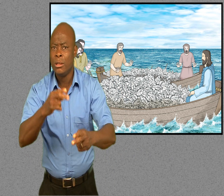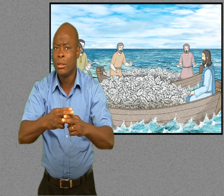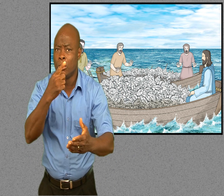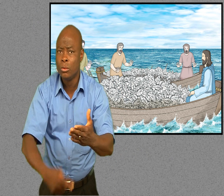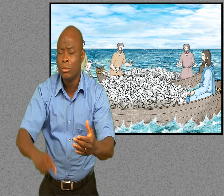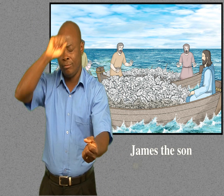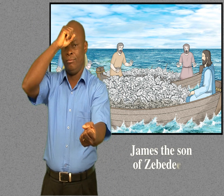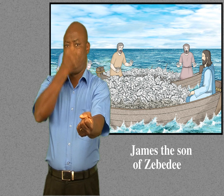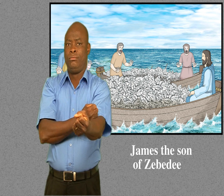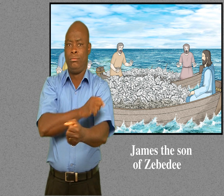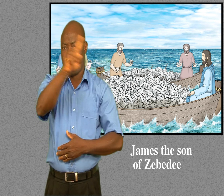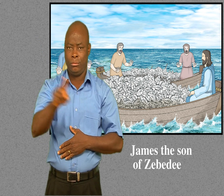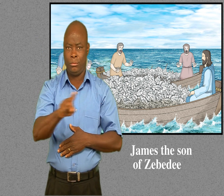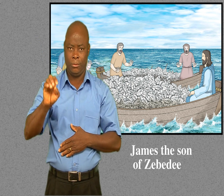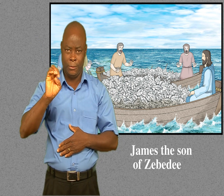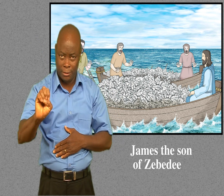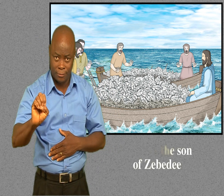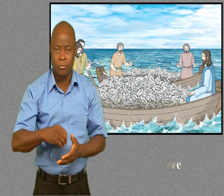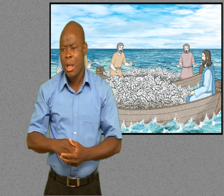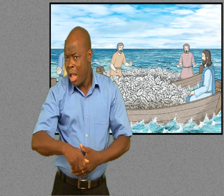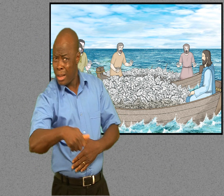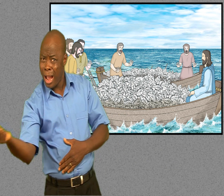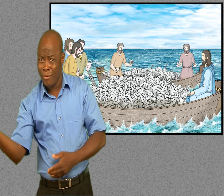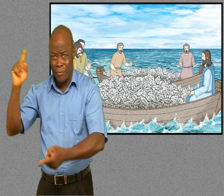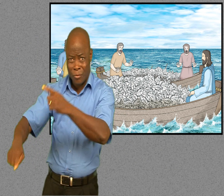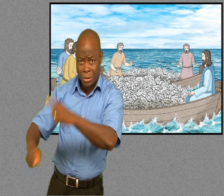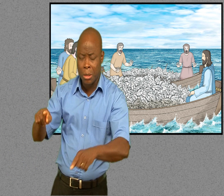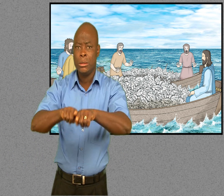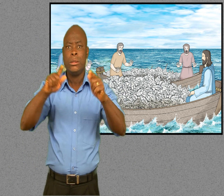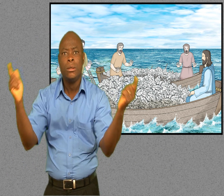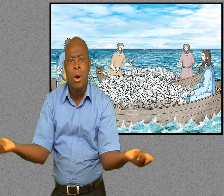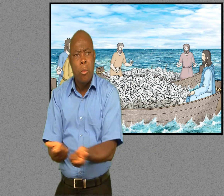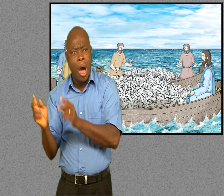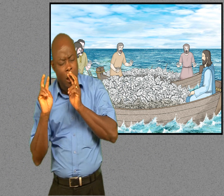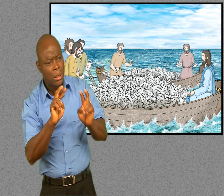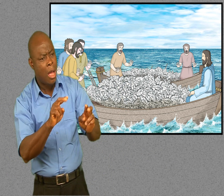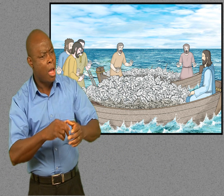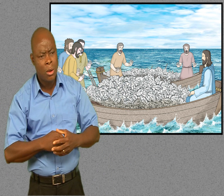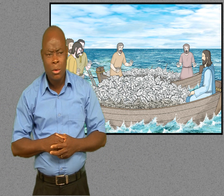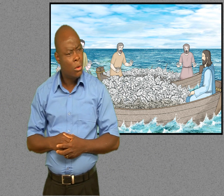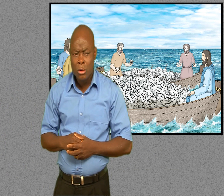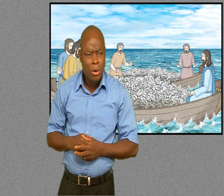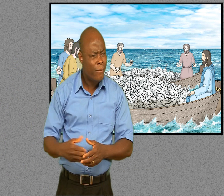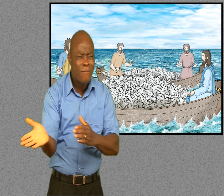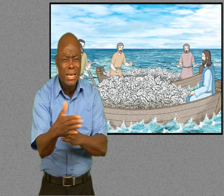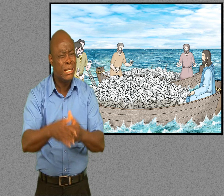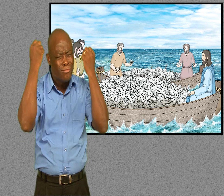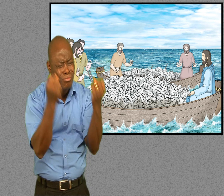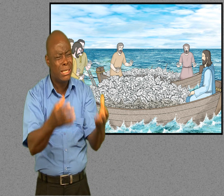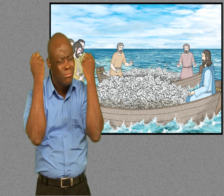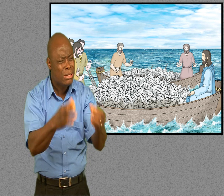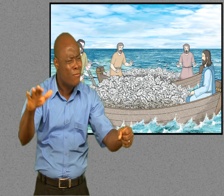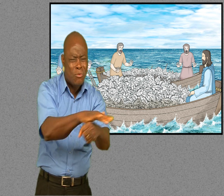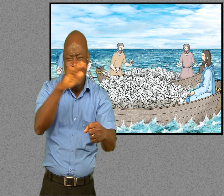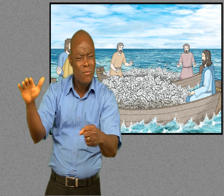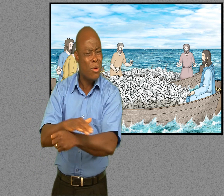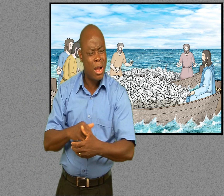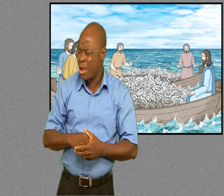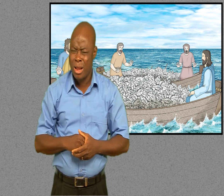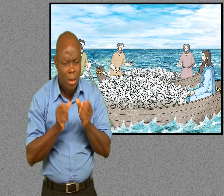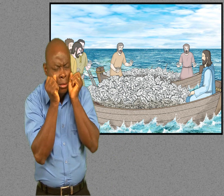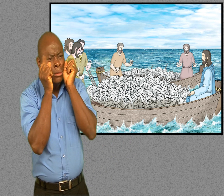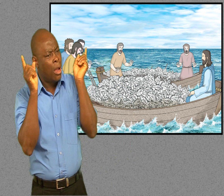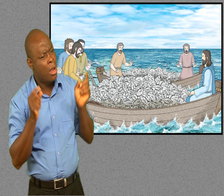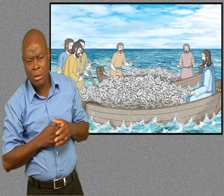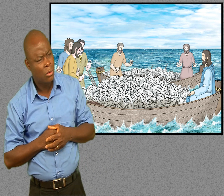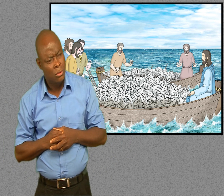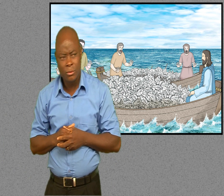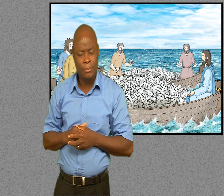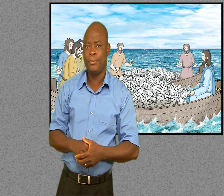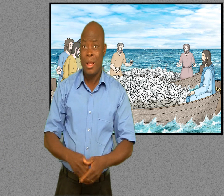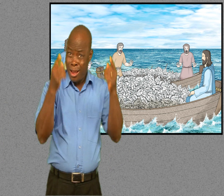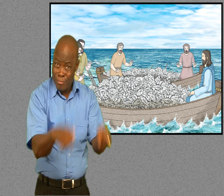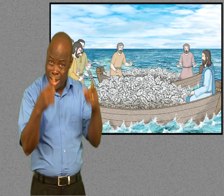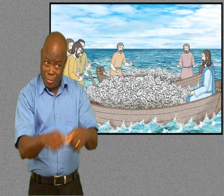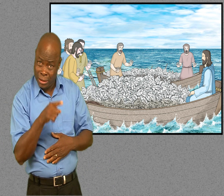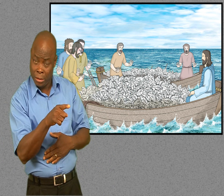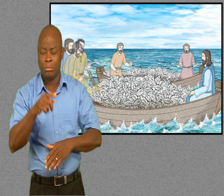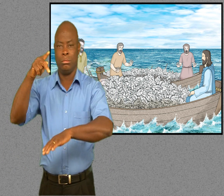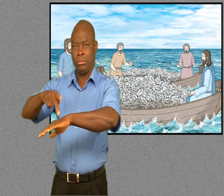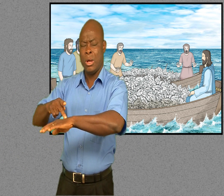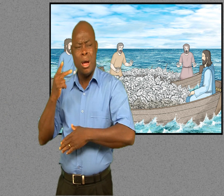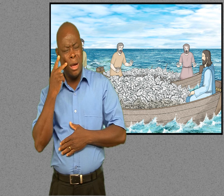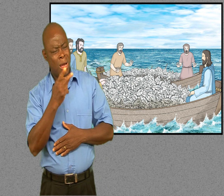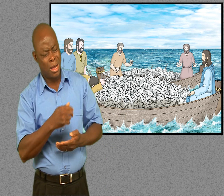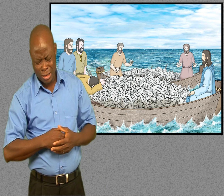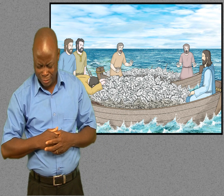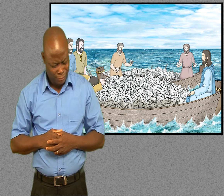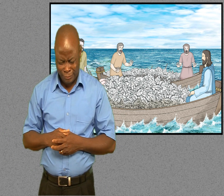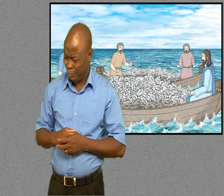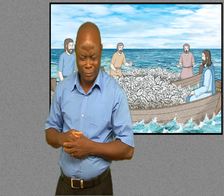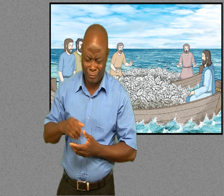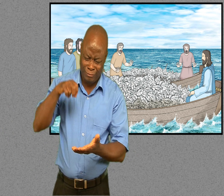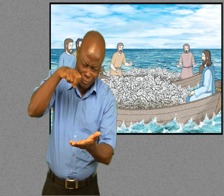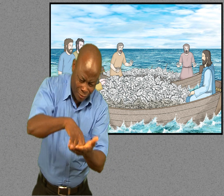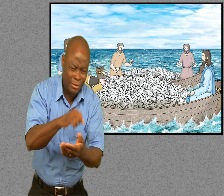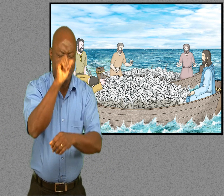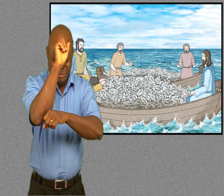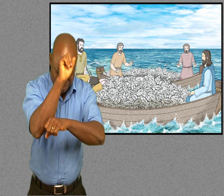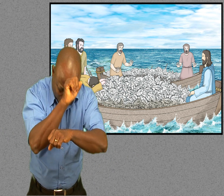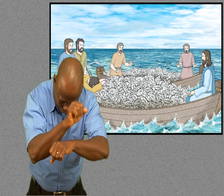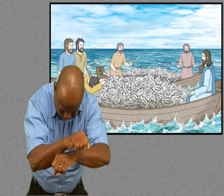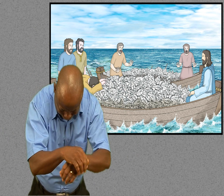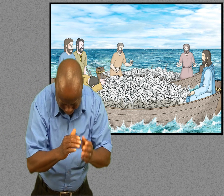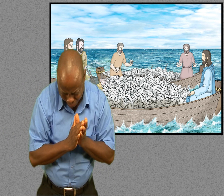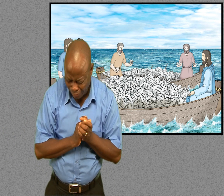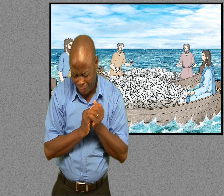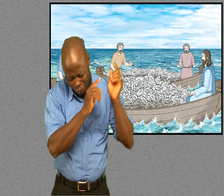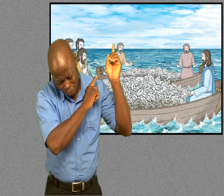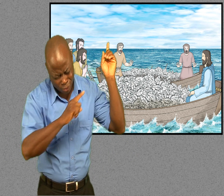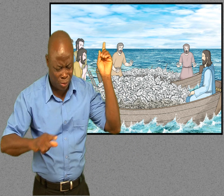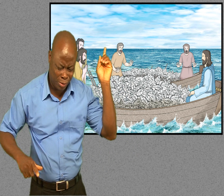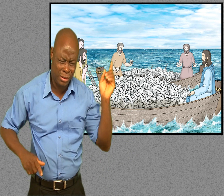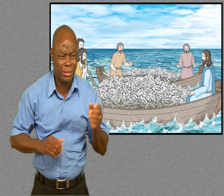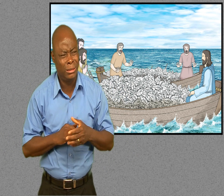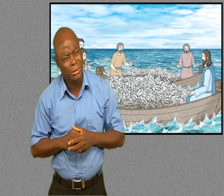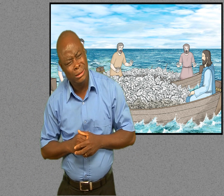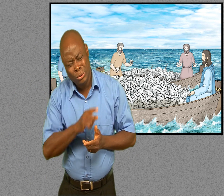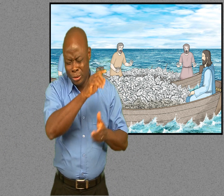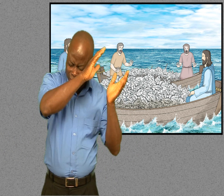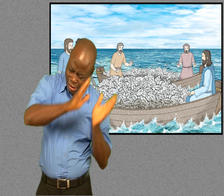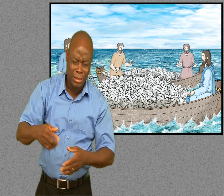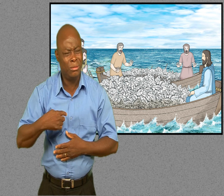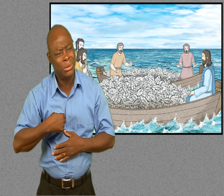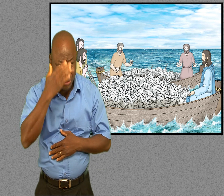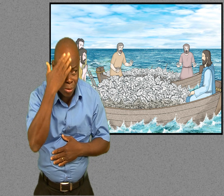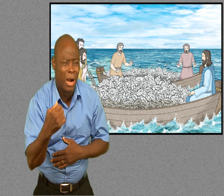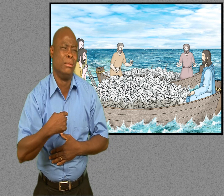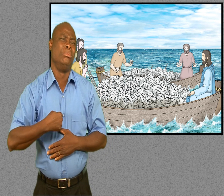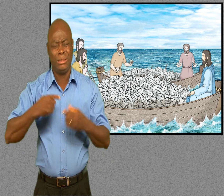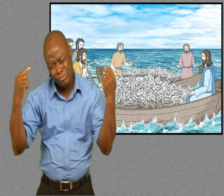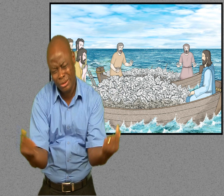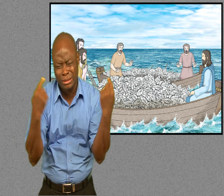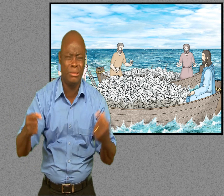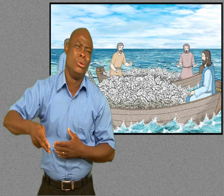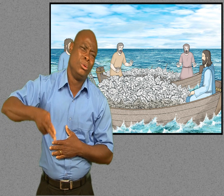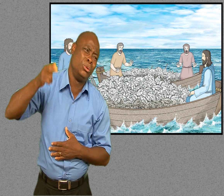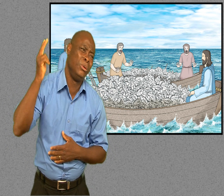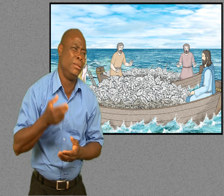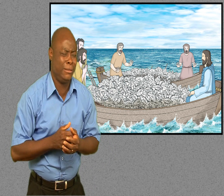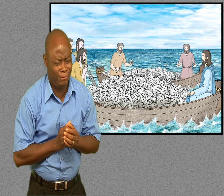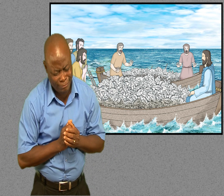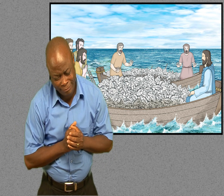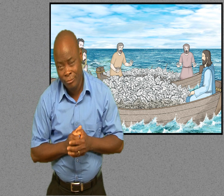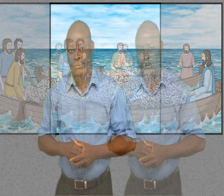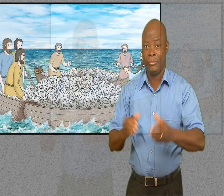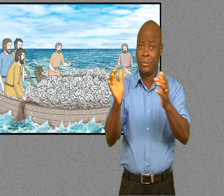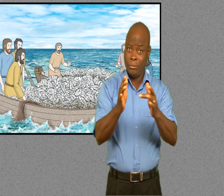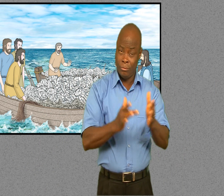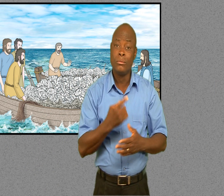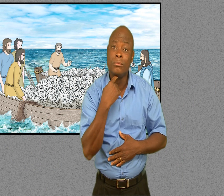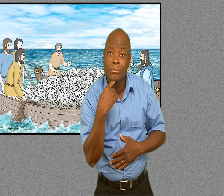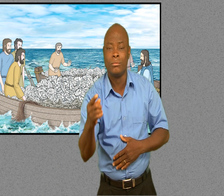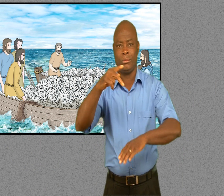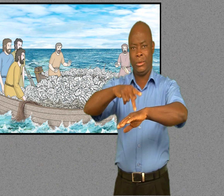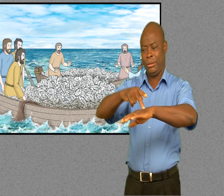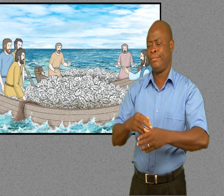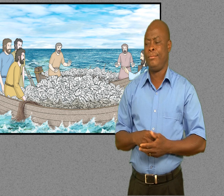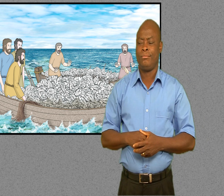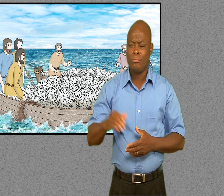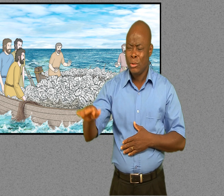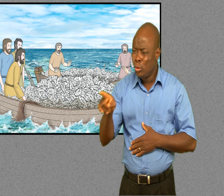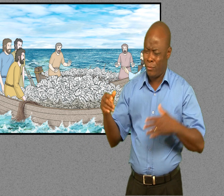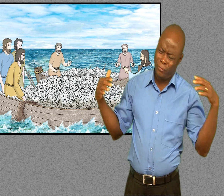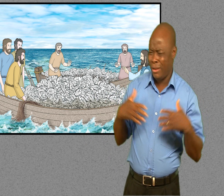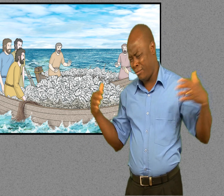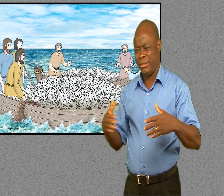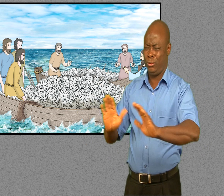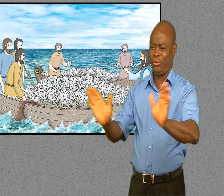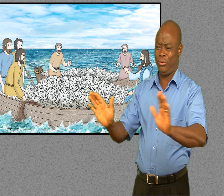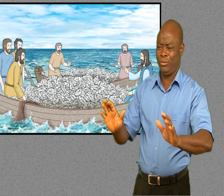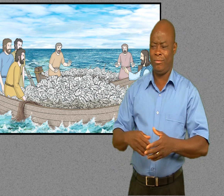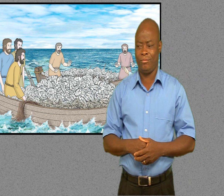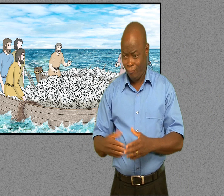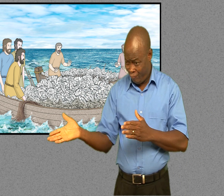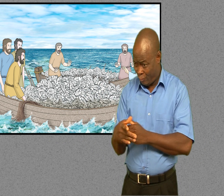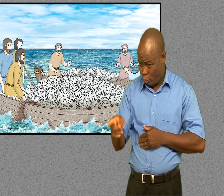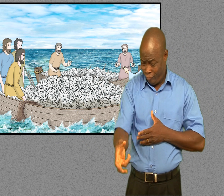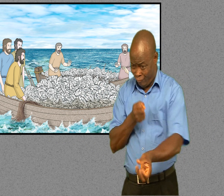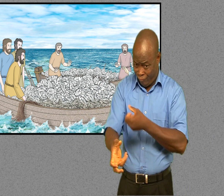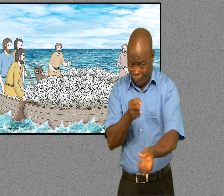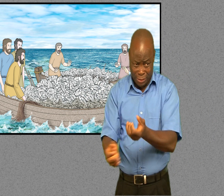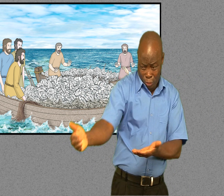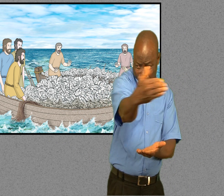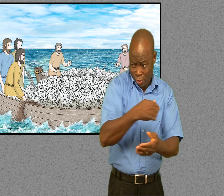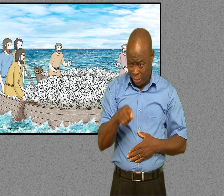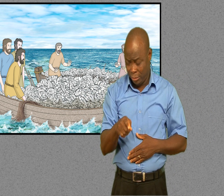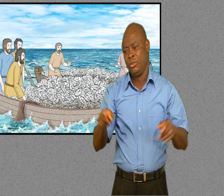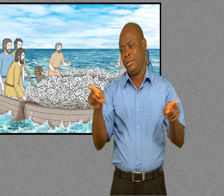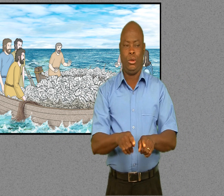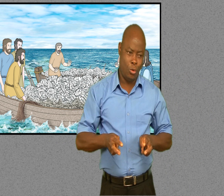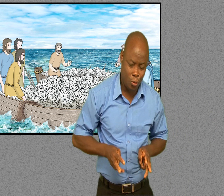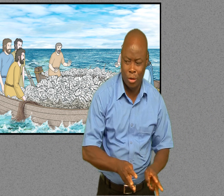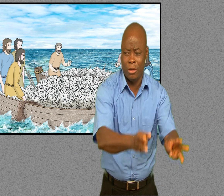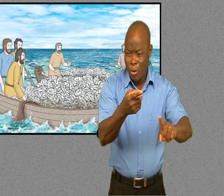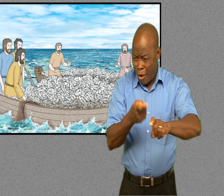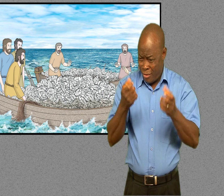For he and his companions were astonished at the catch of fish they had taken, and so were his partners James and John, the sons of Zebedee.